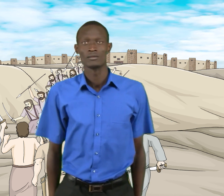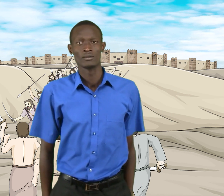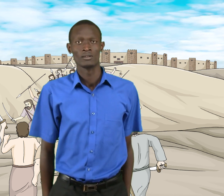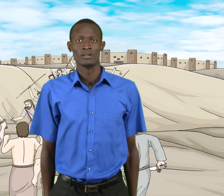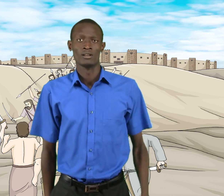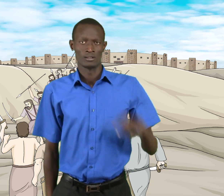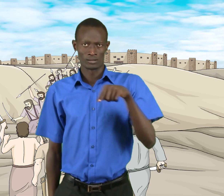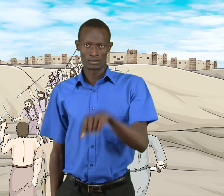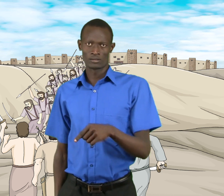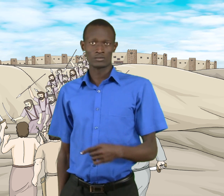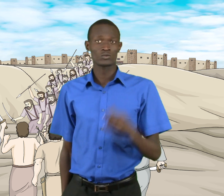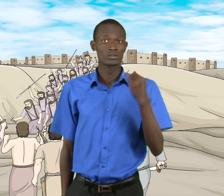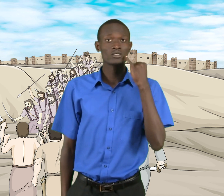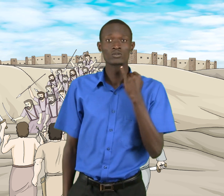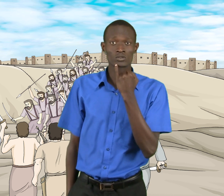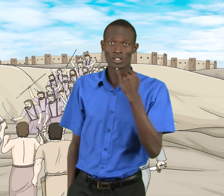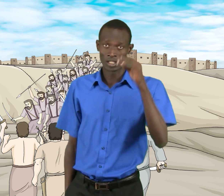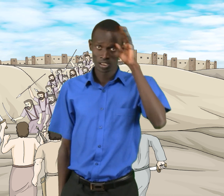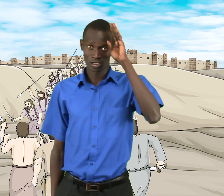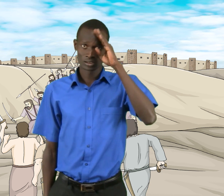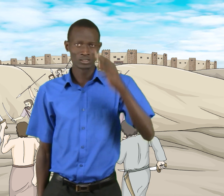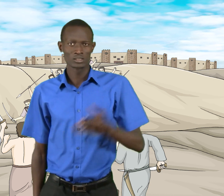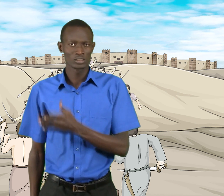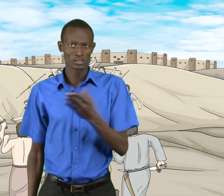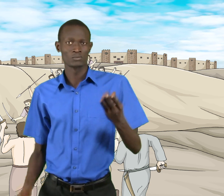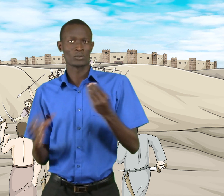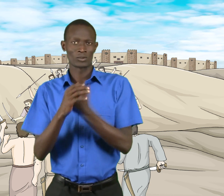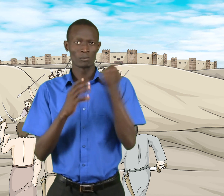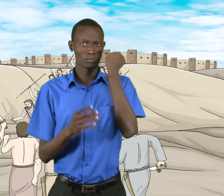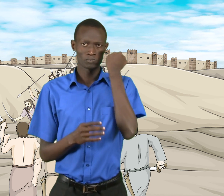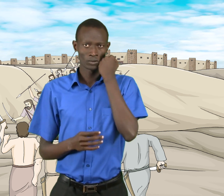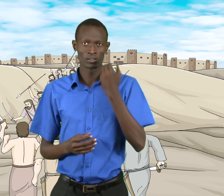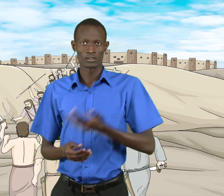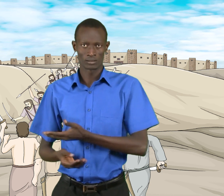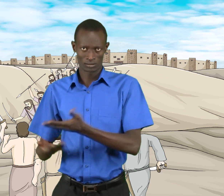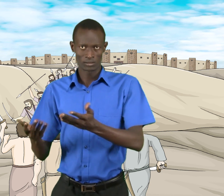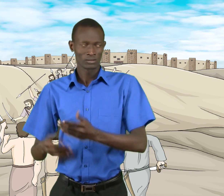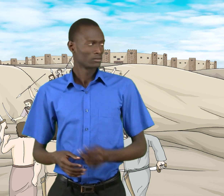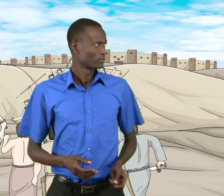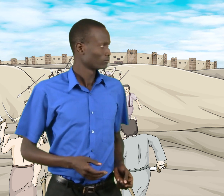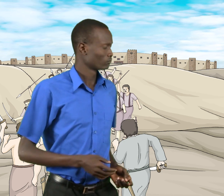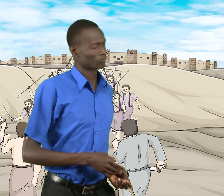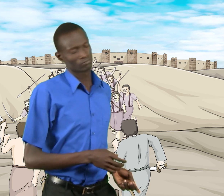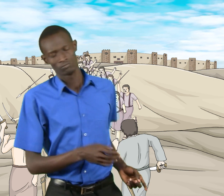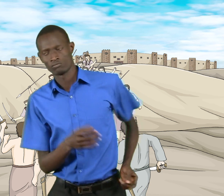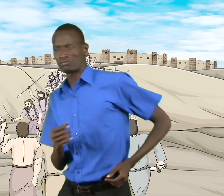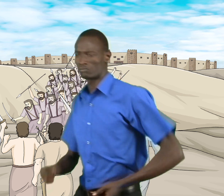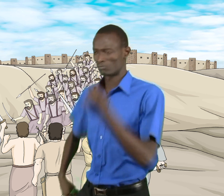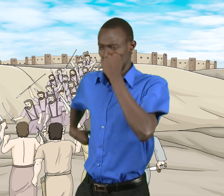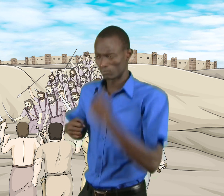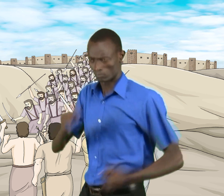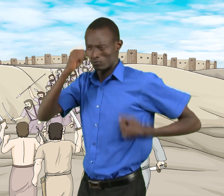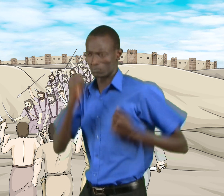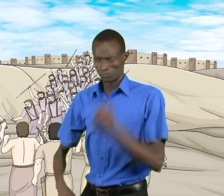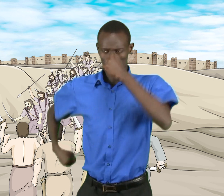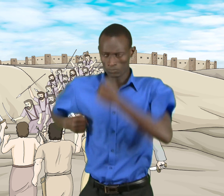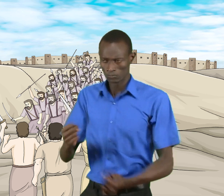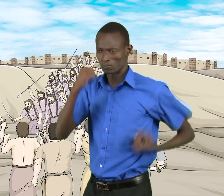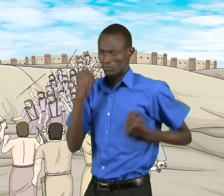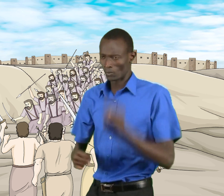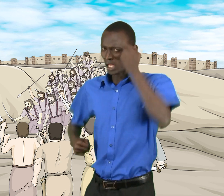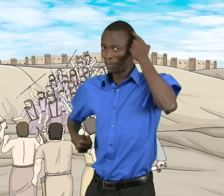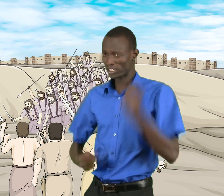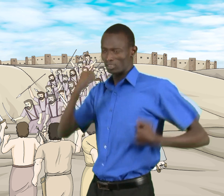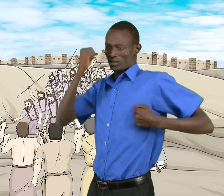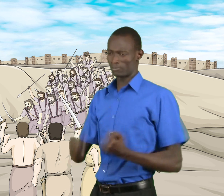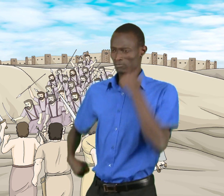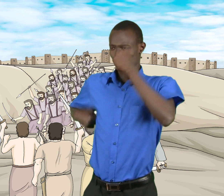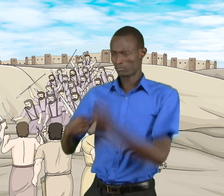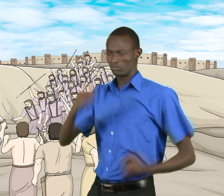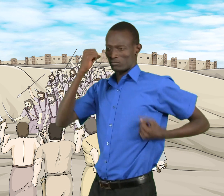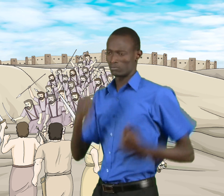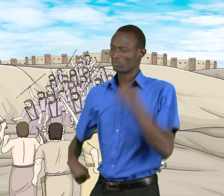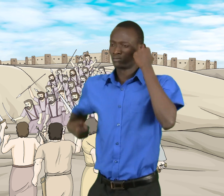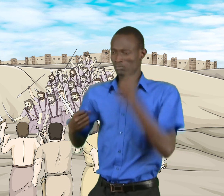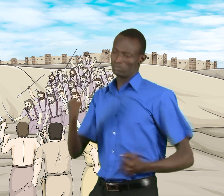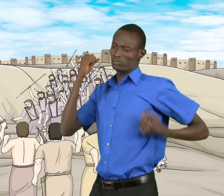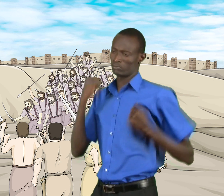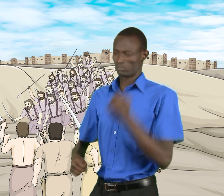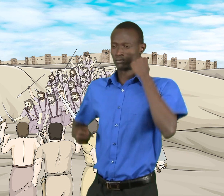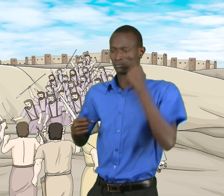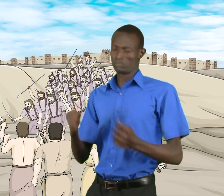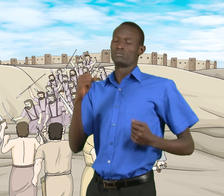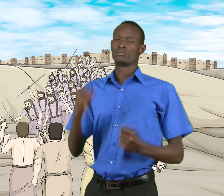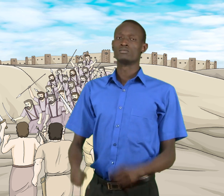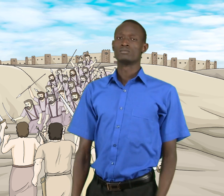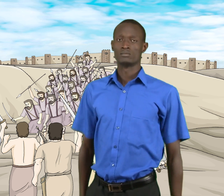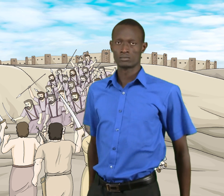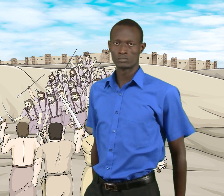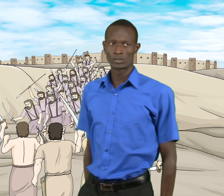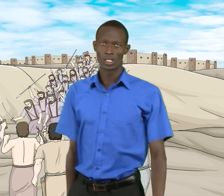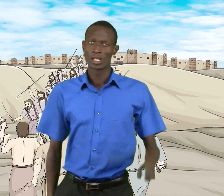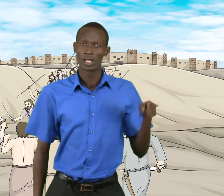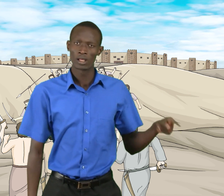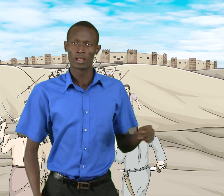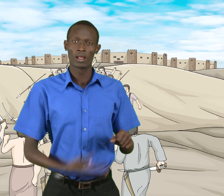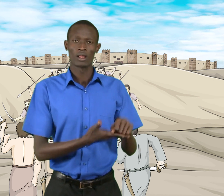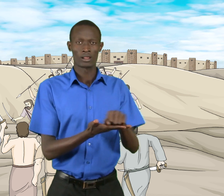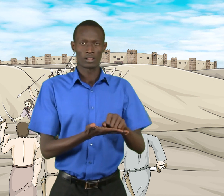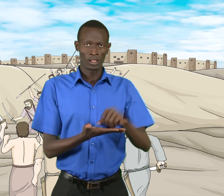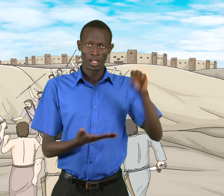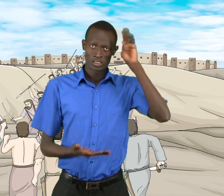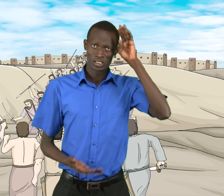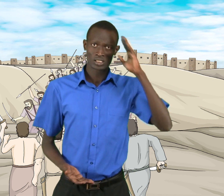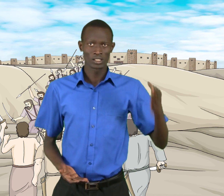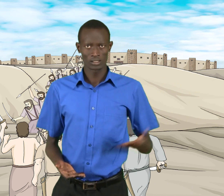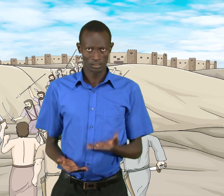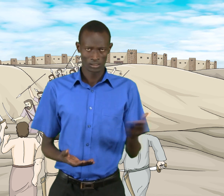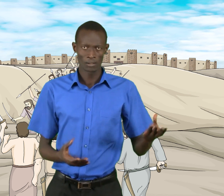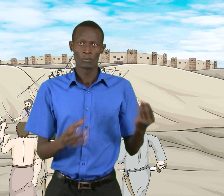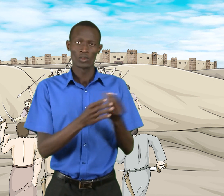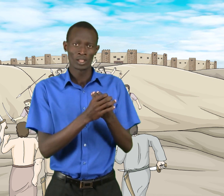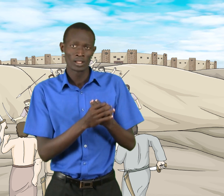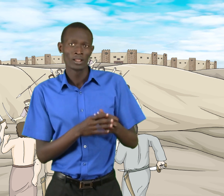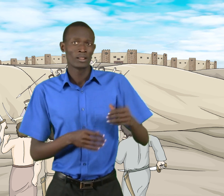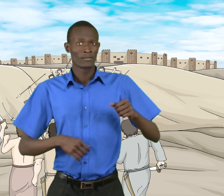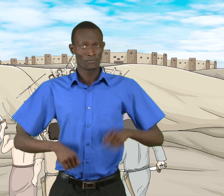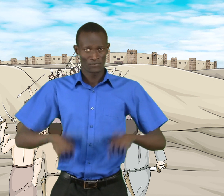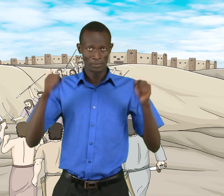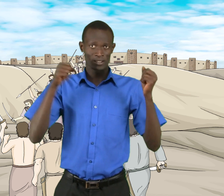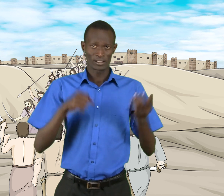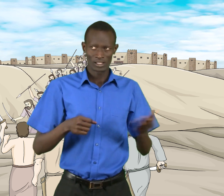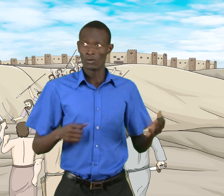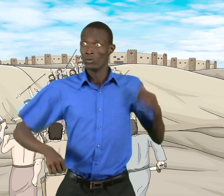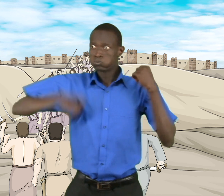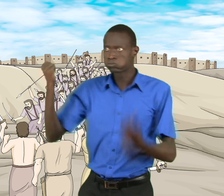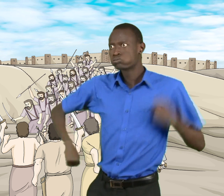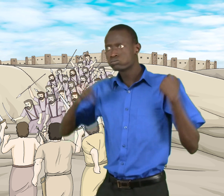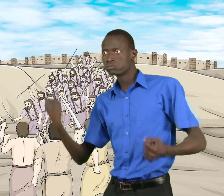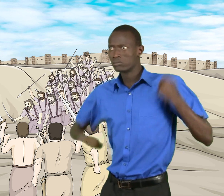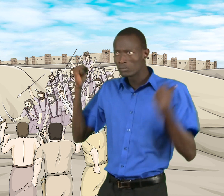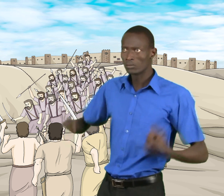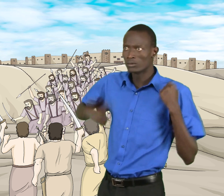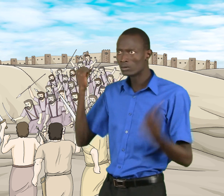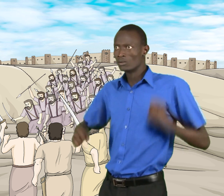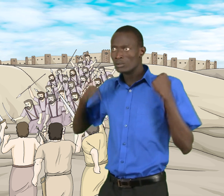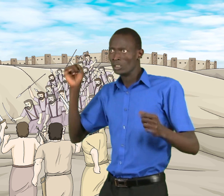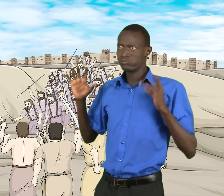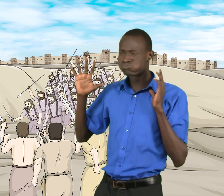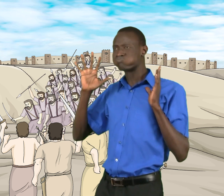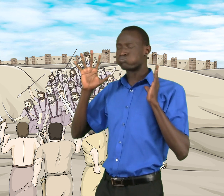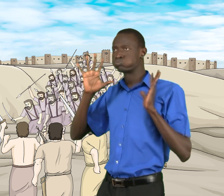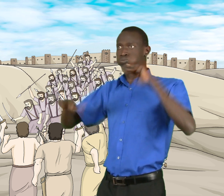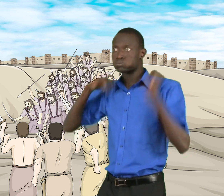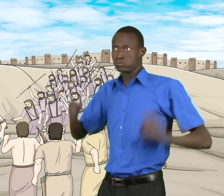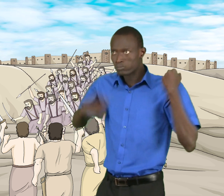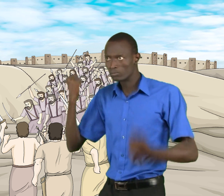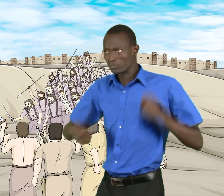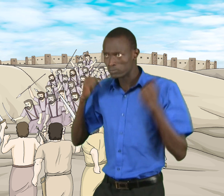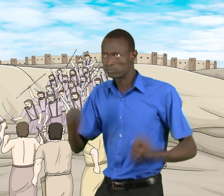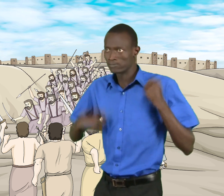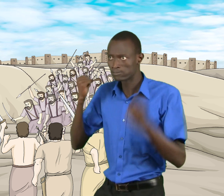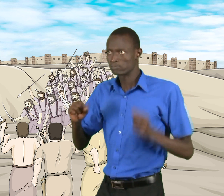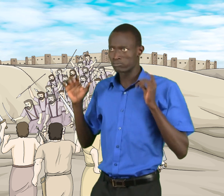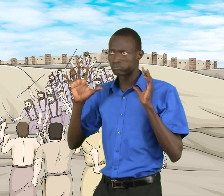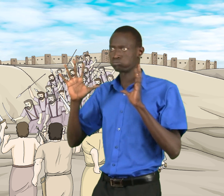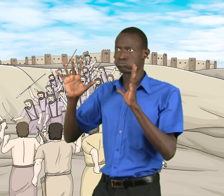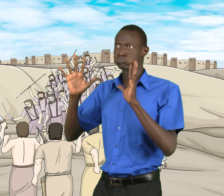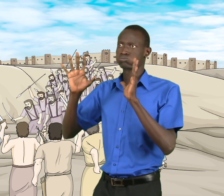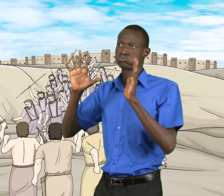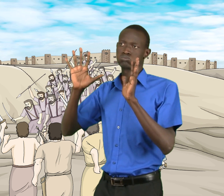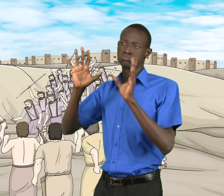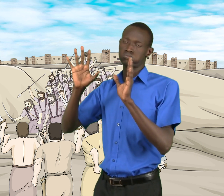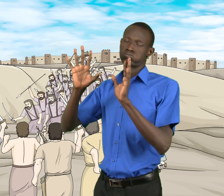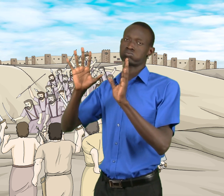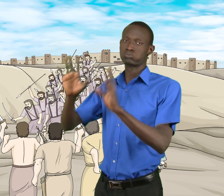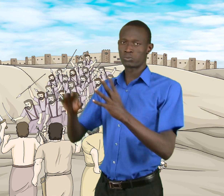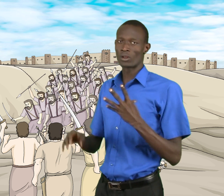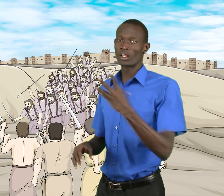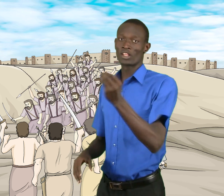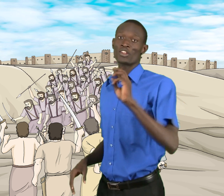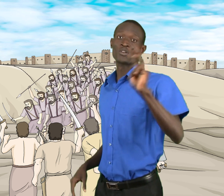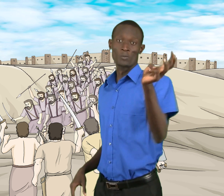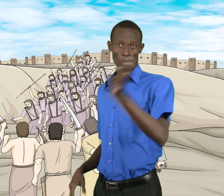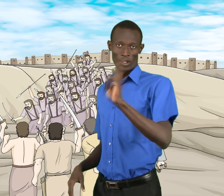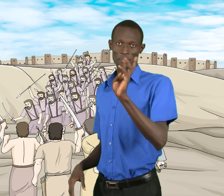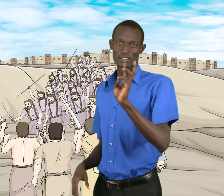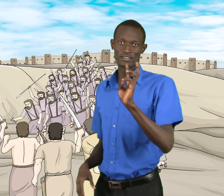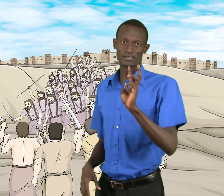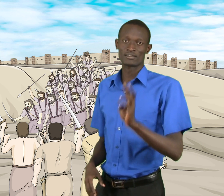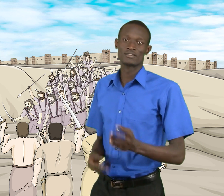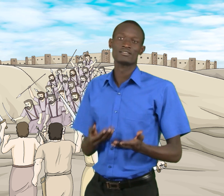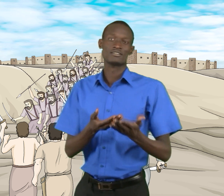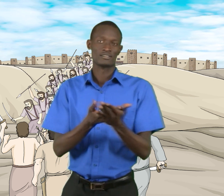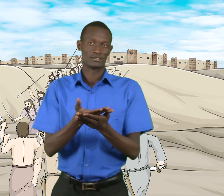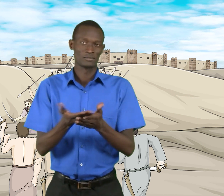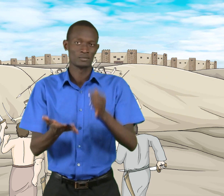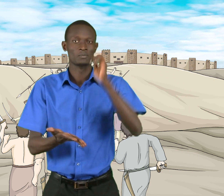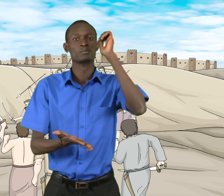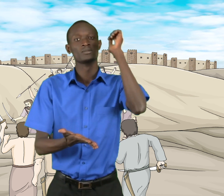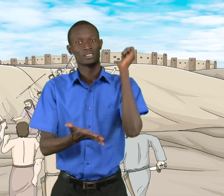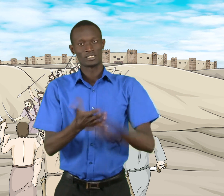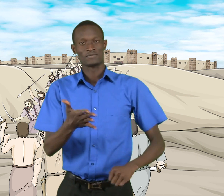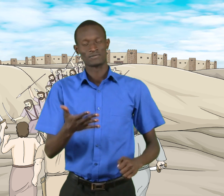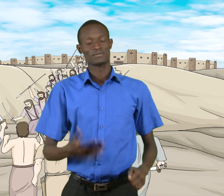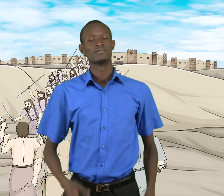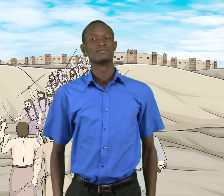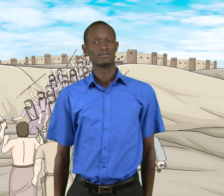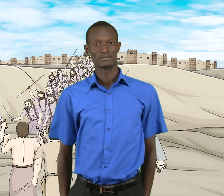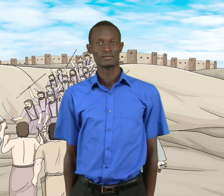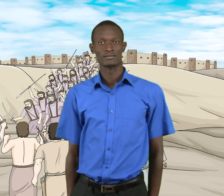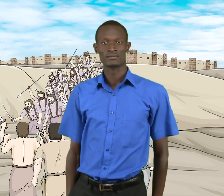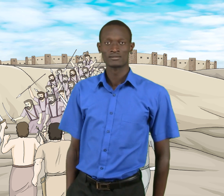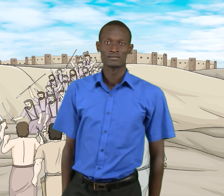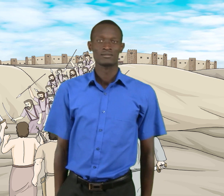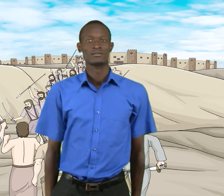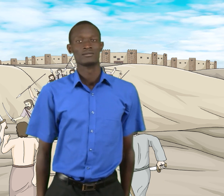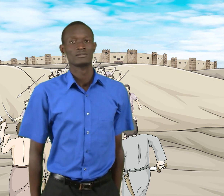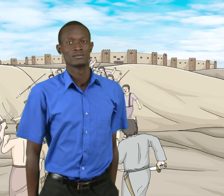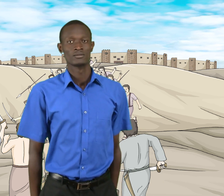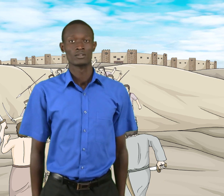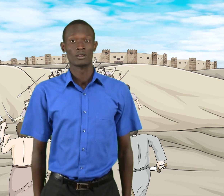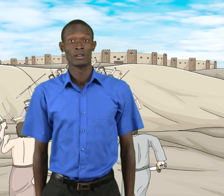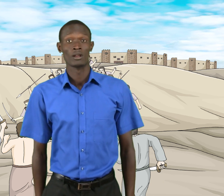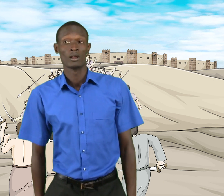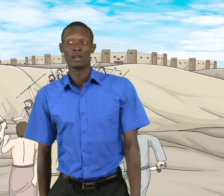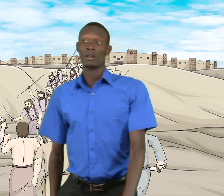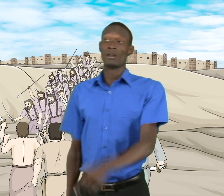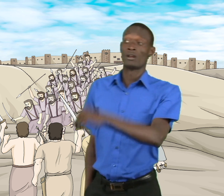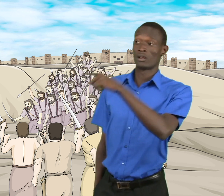Then all the men of Ai were summoned to pursue them, and they followed Joshua and were drawn away from the city.